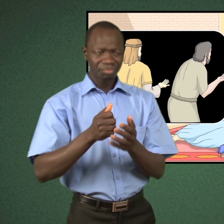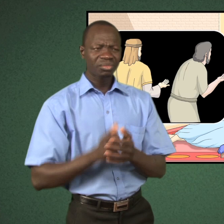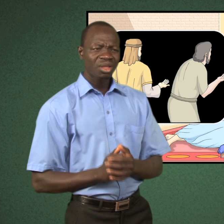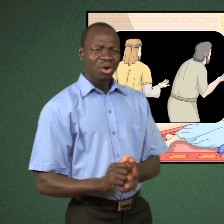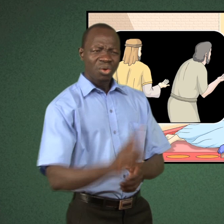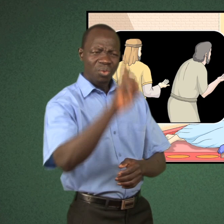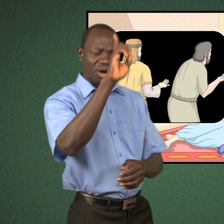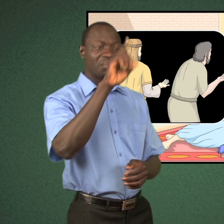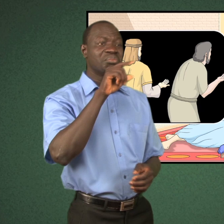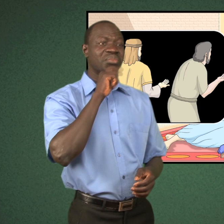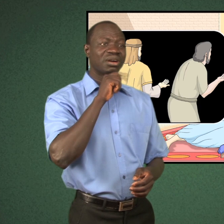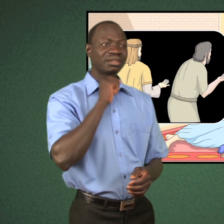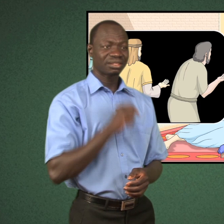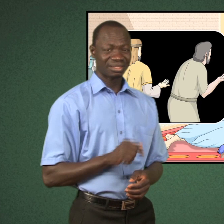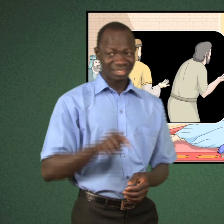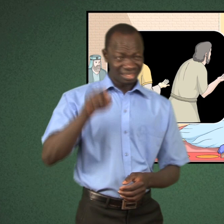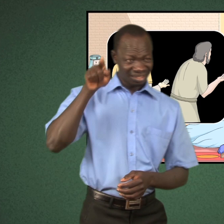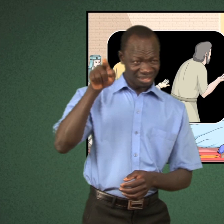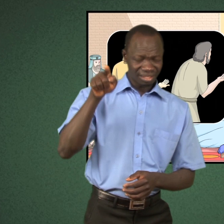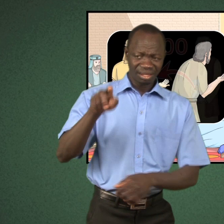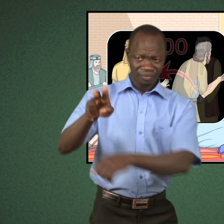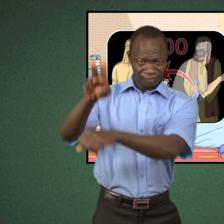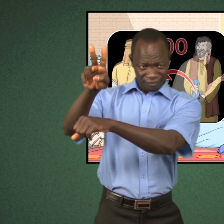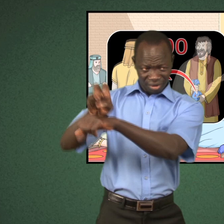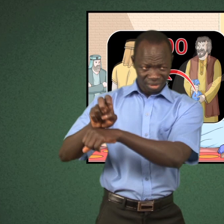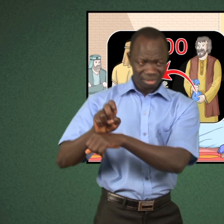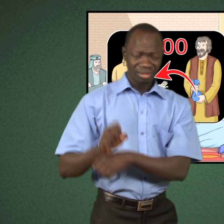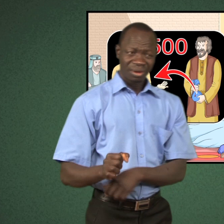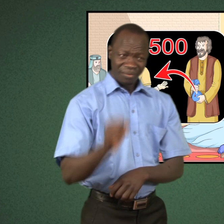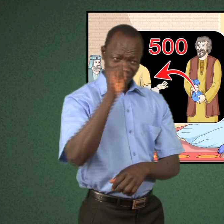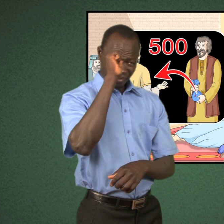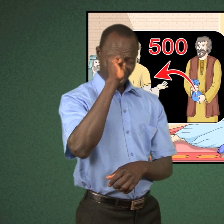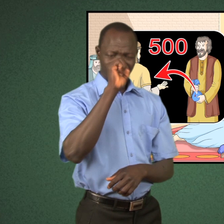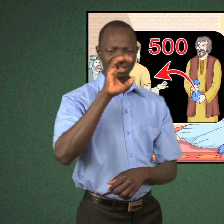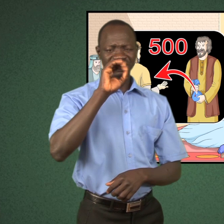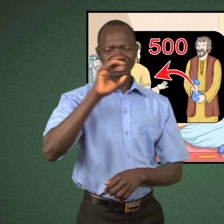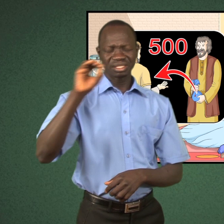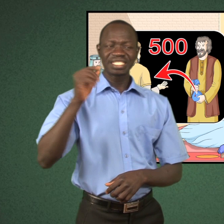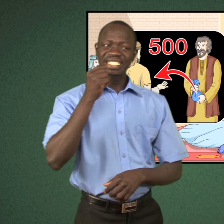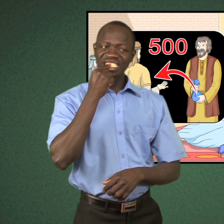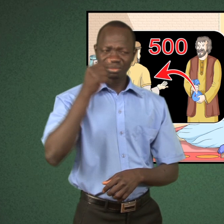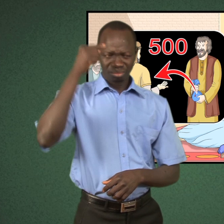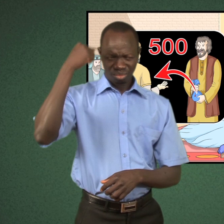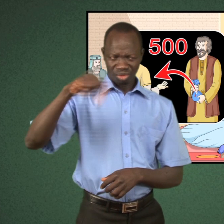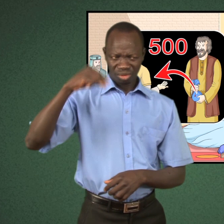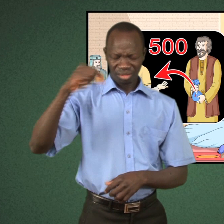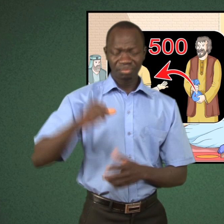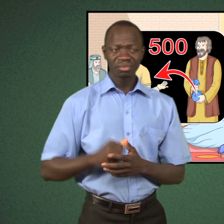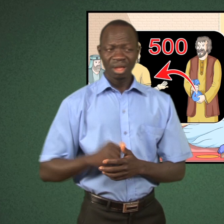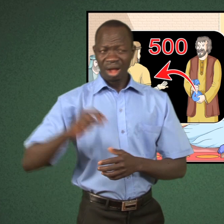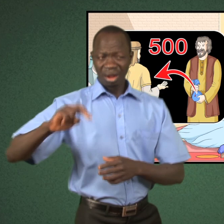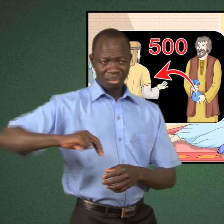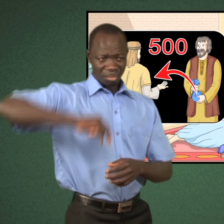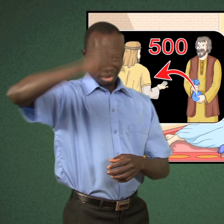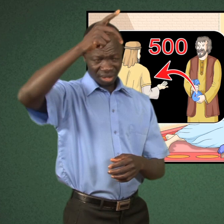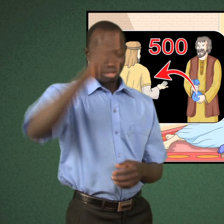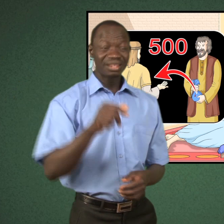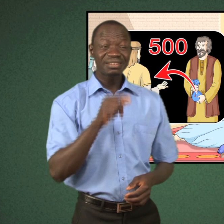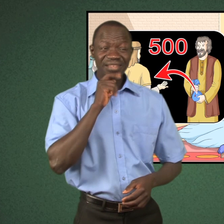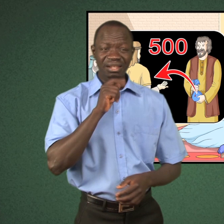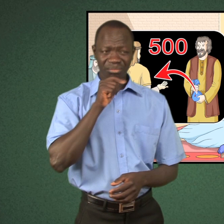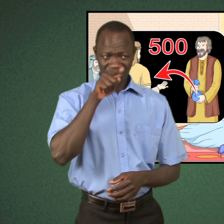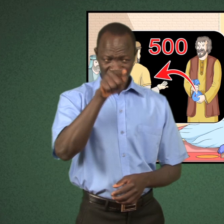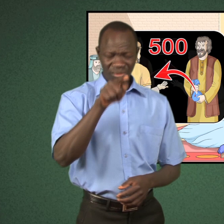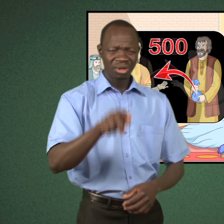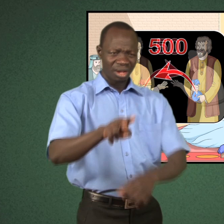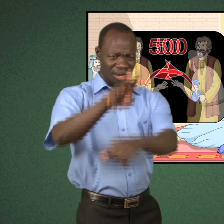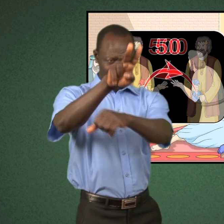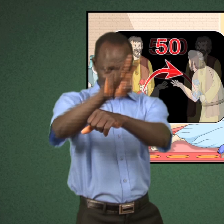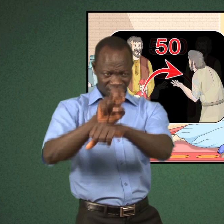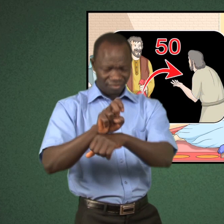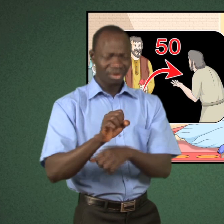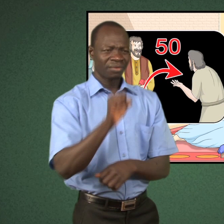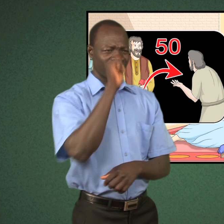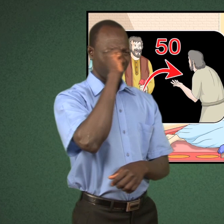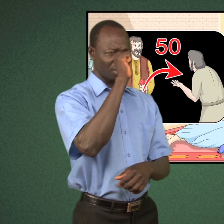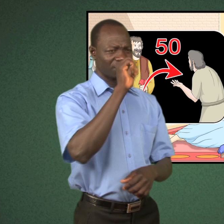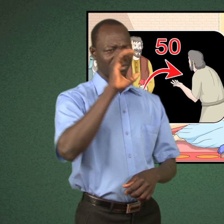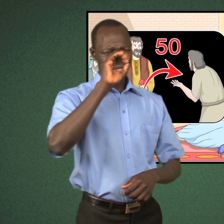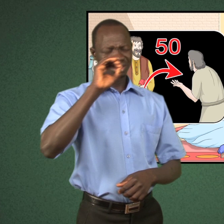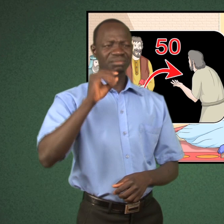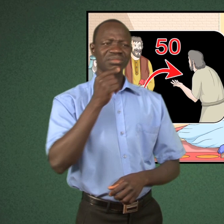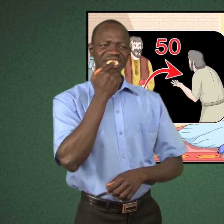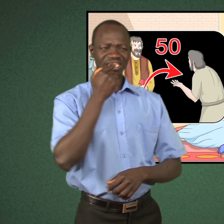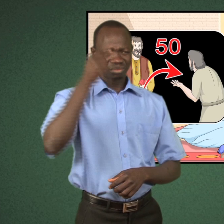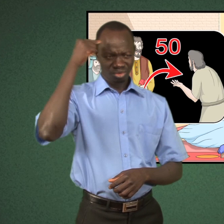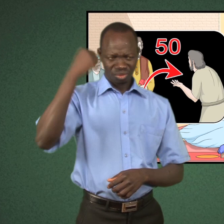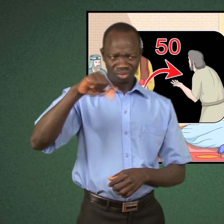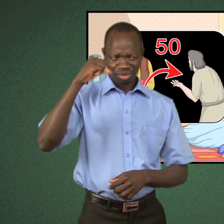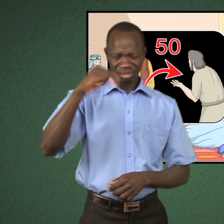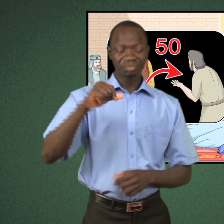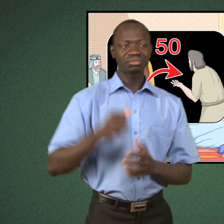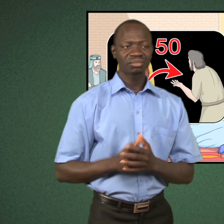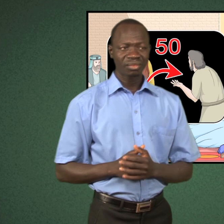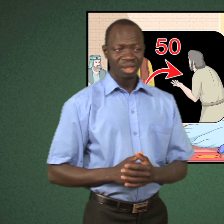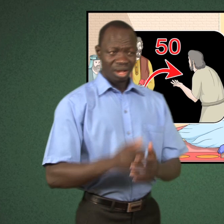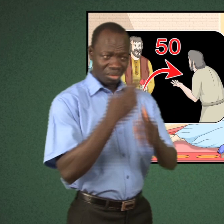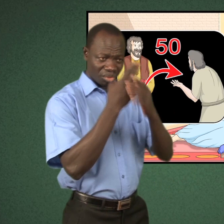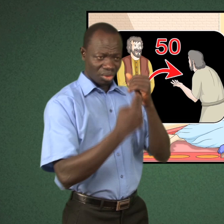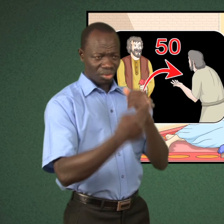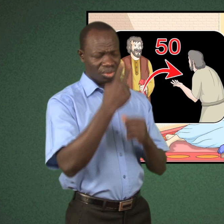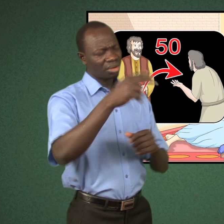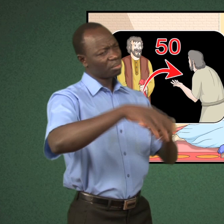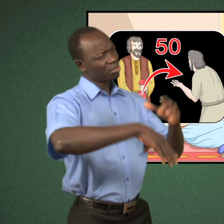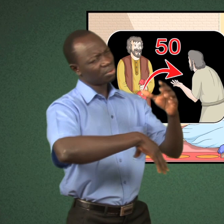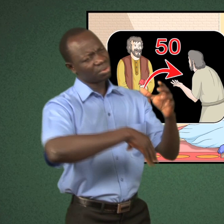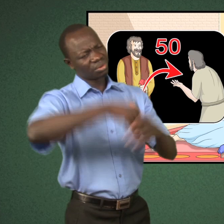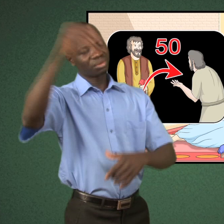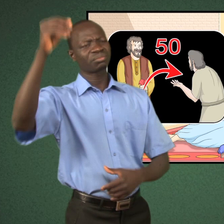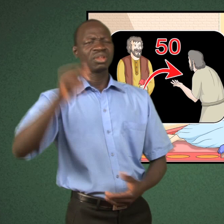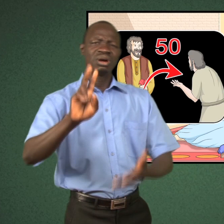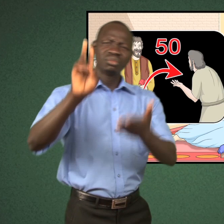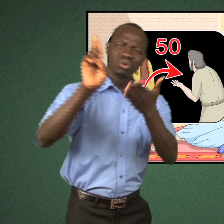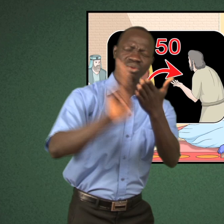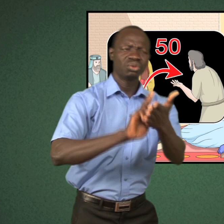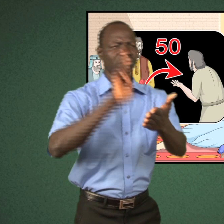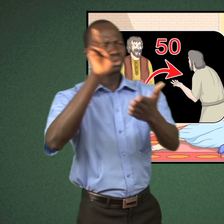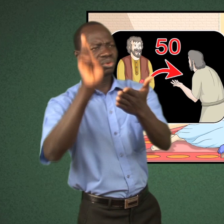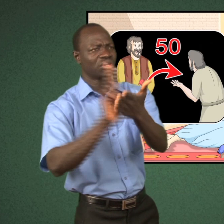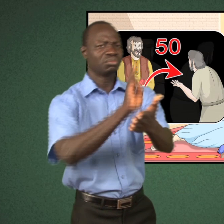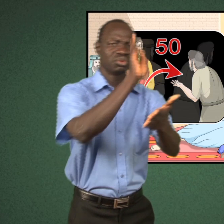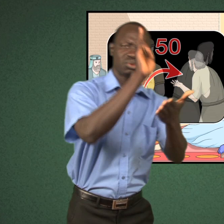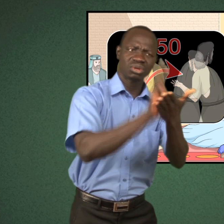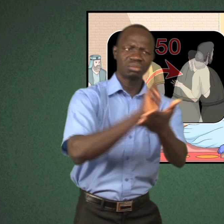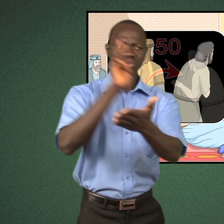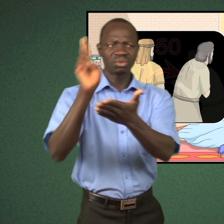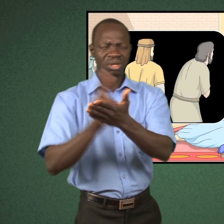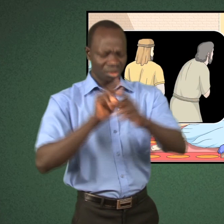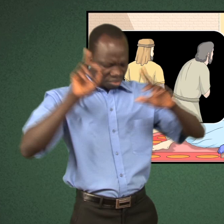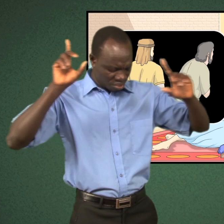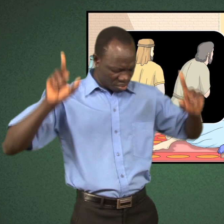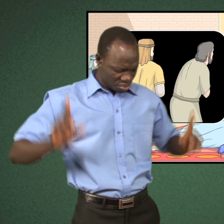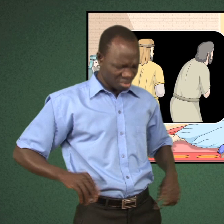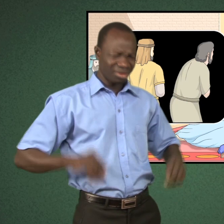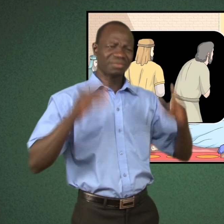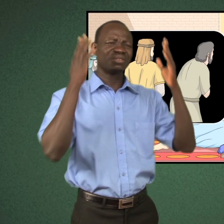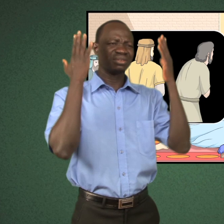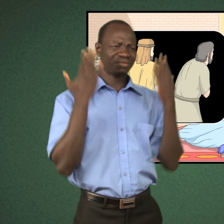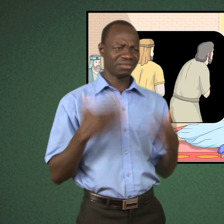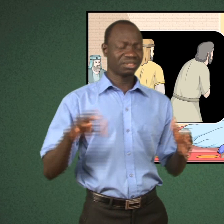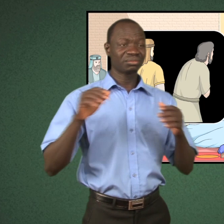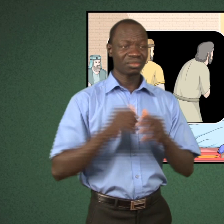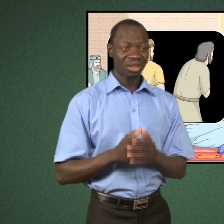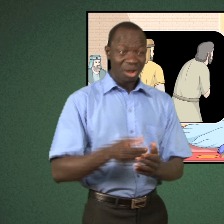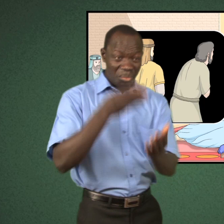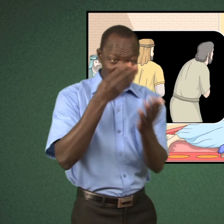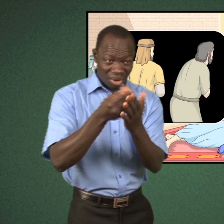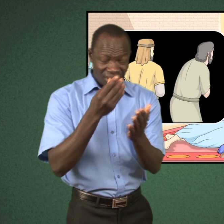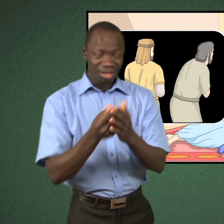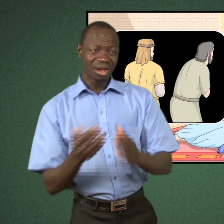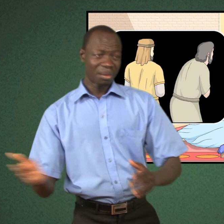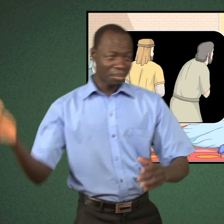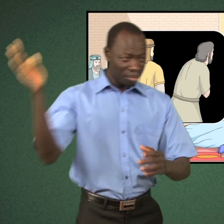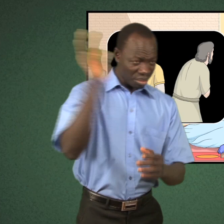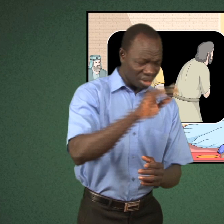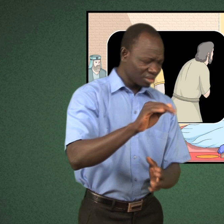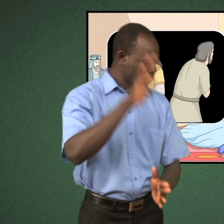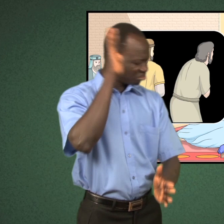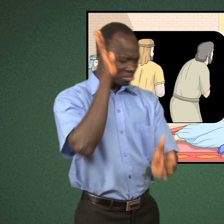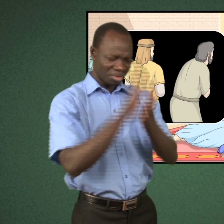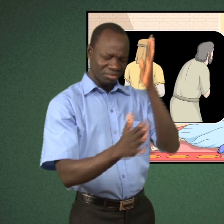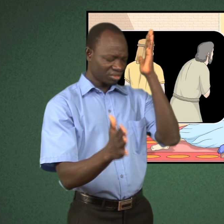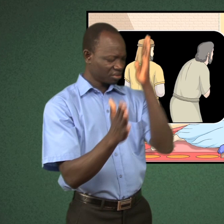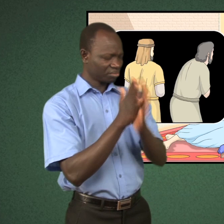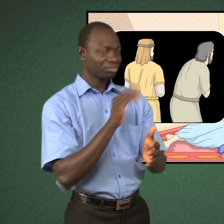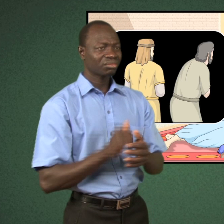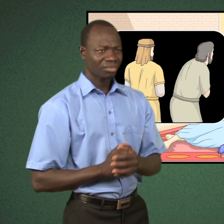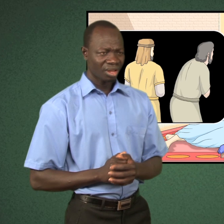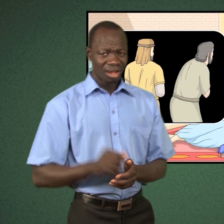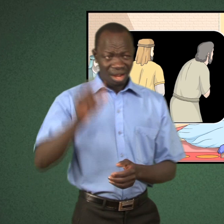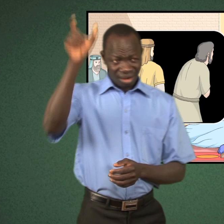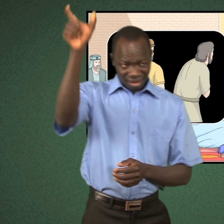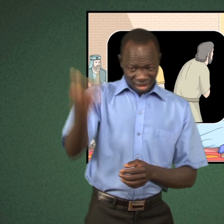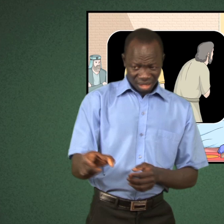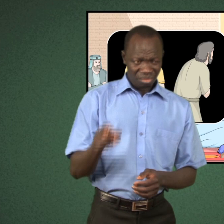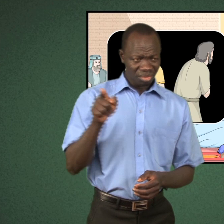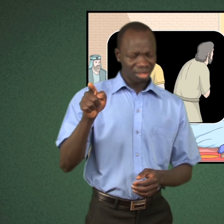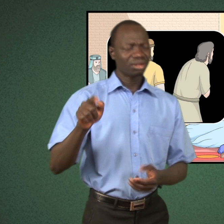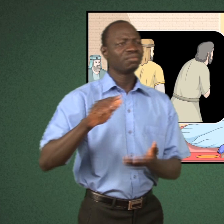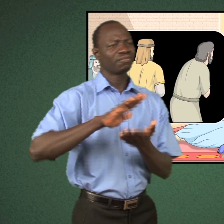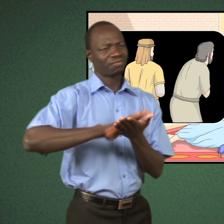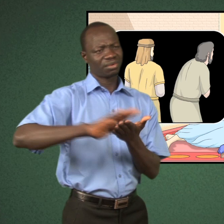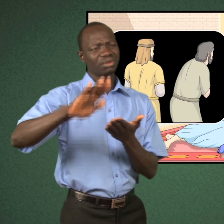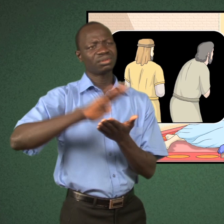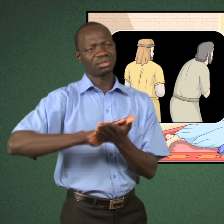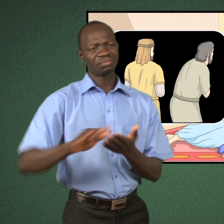One owed him five hundred denarii, and the other fifty.